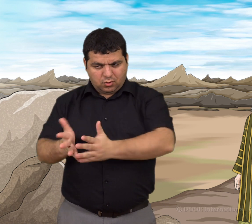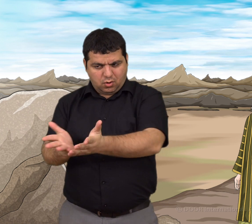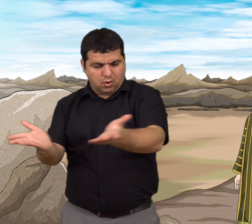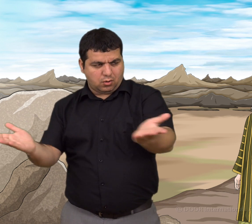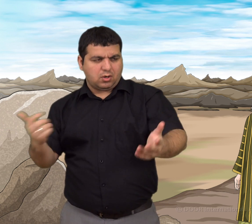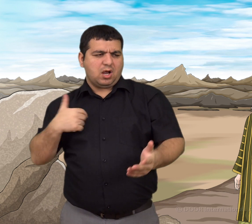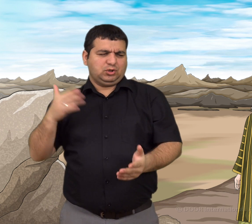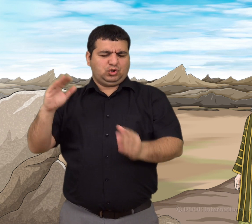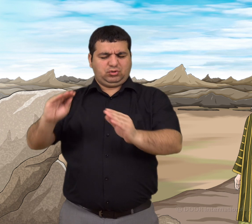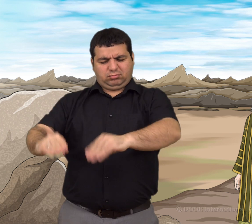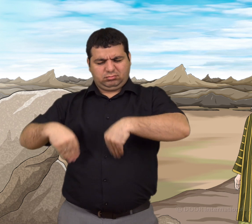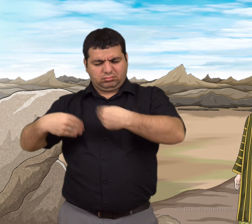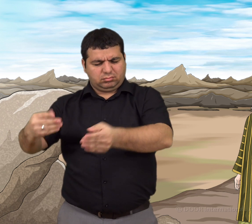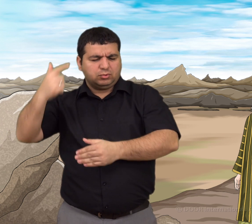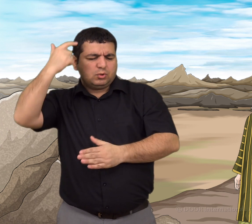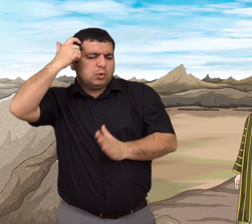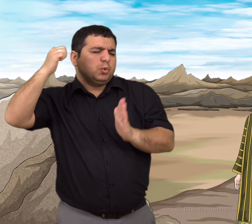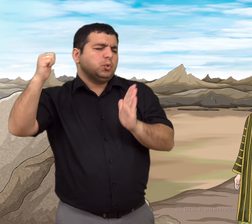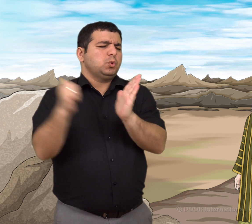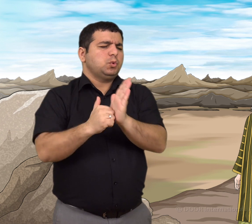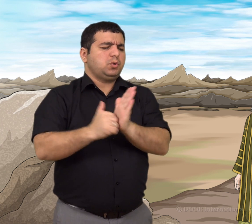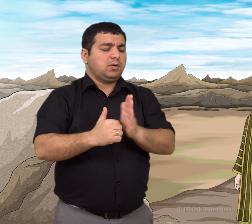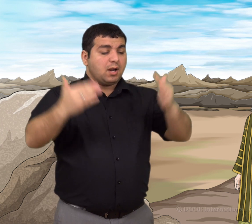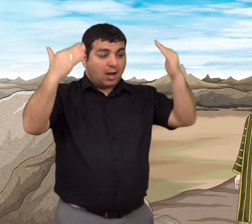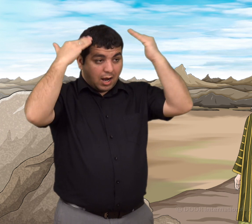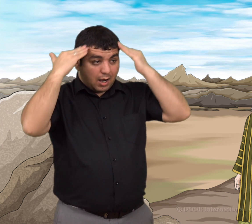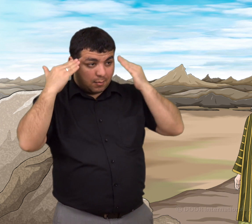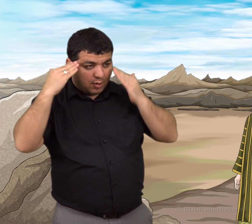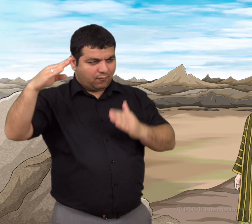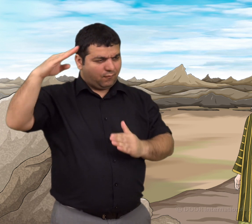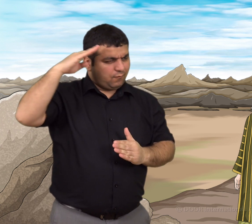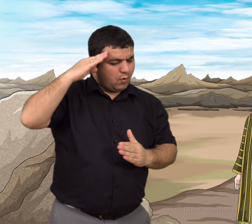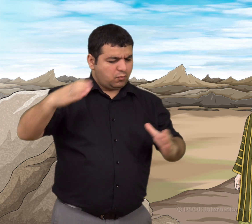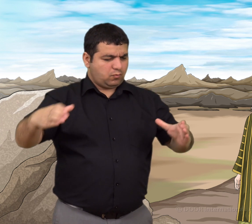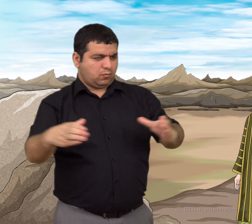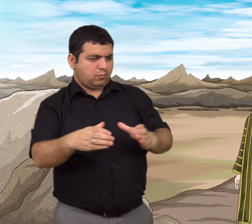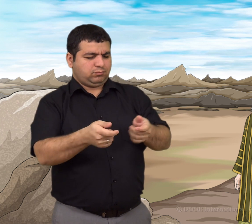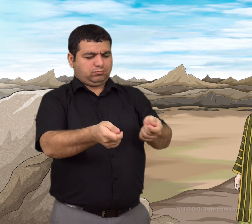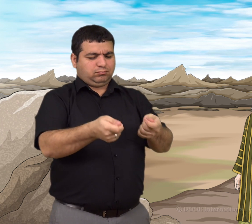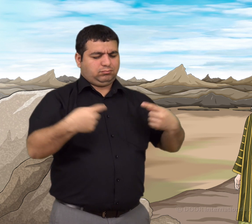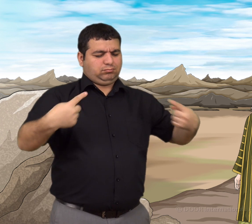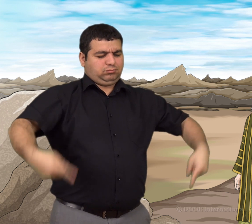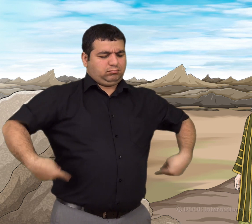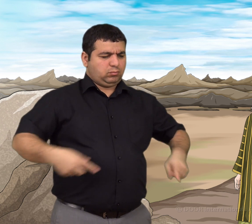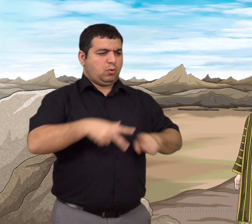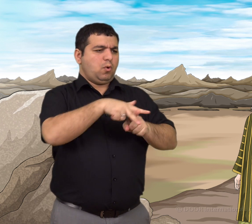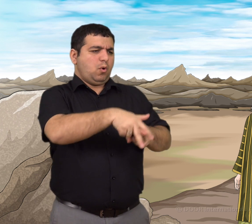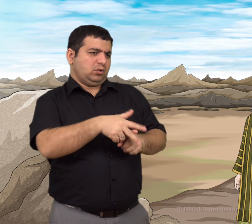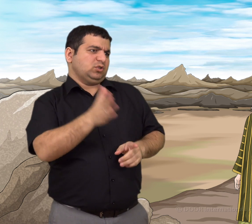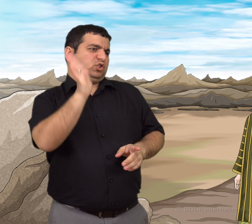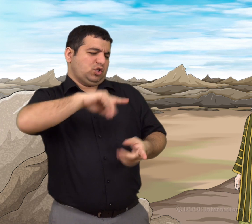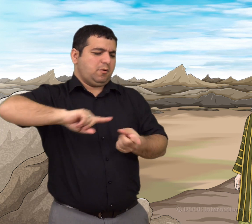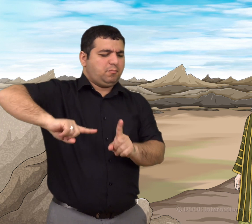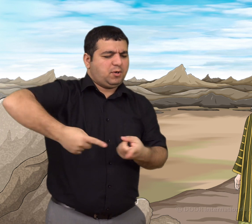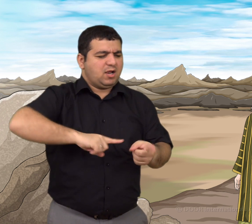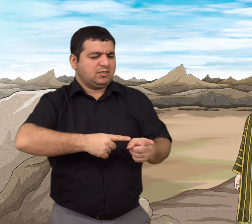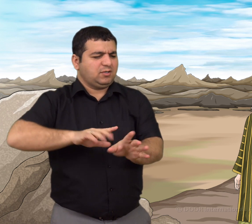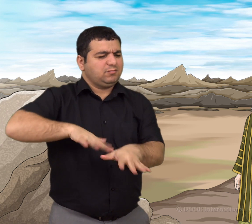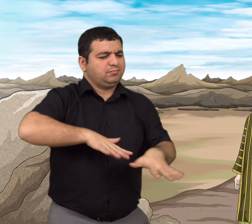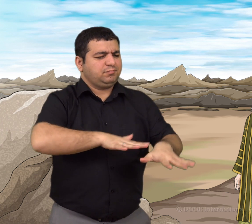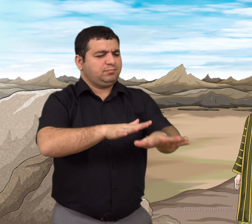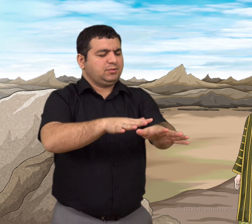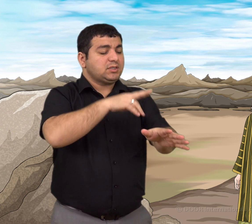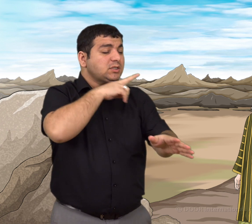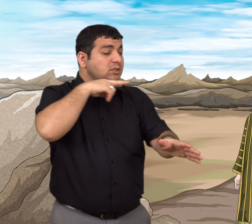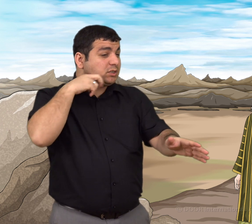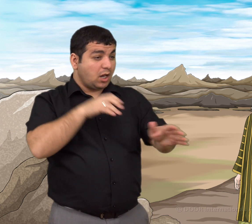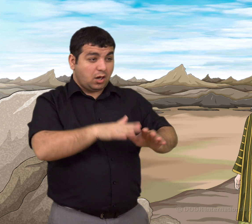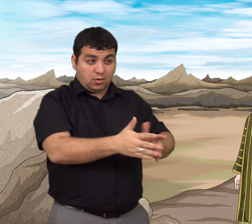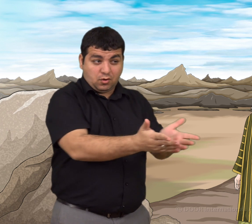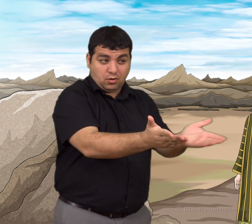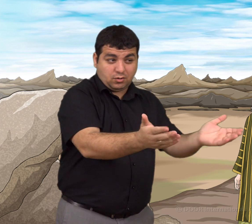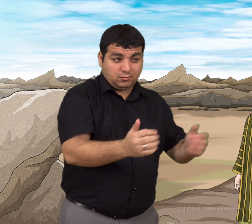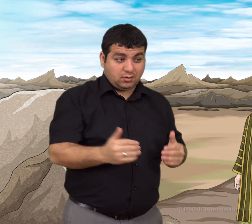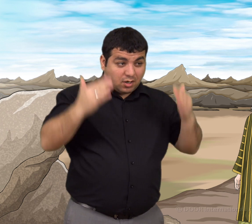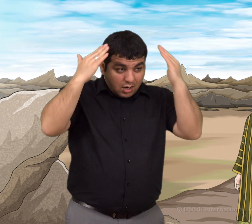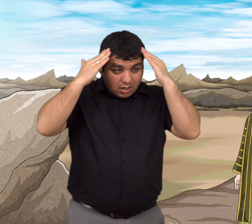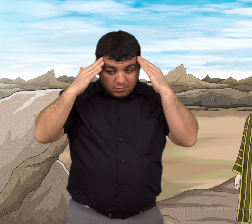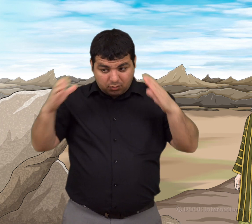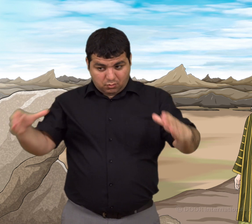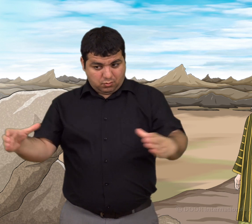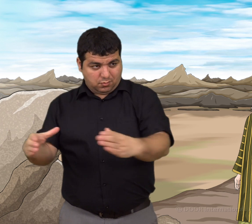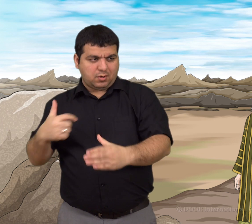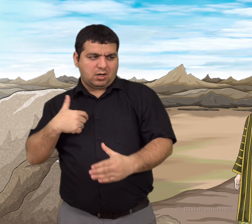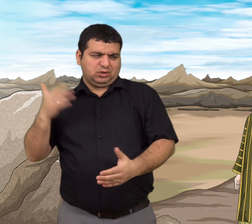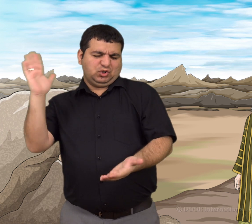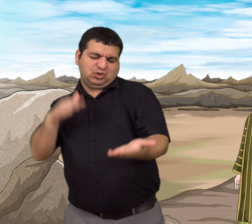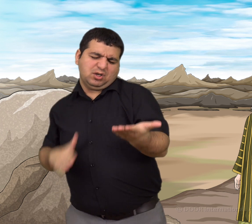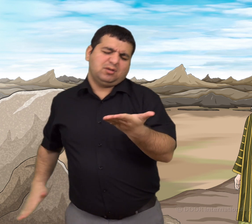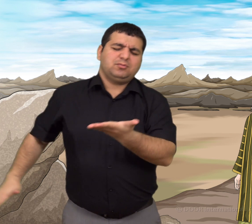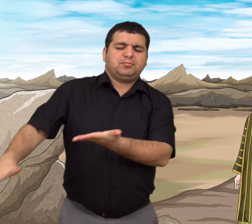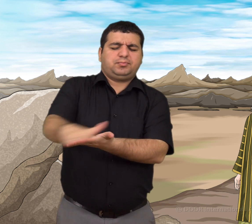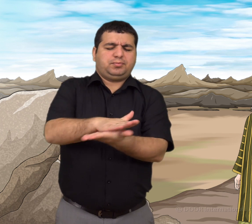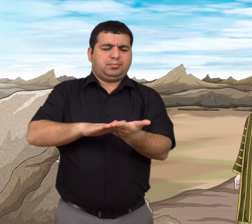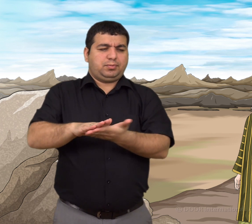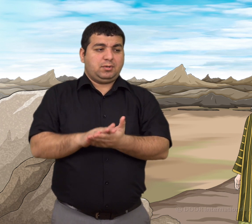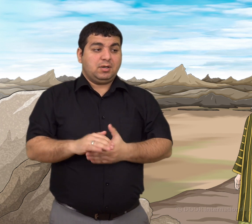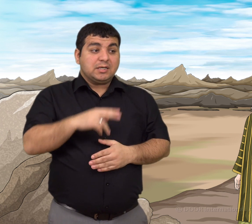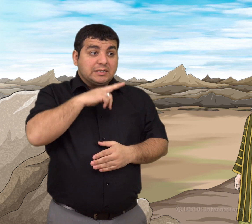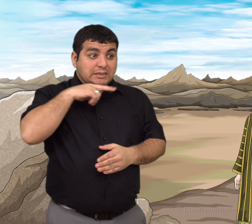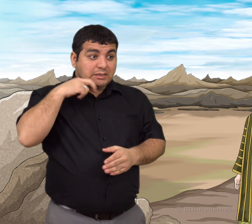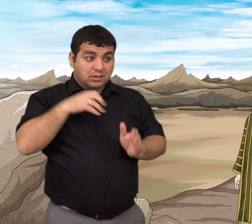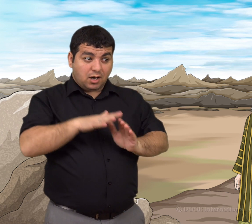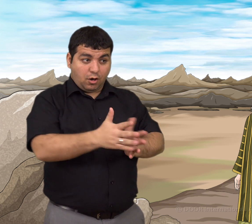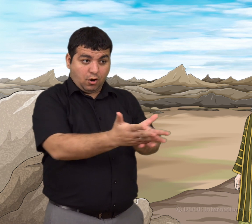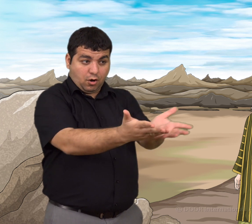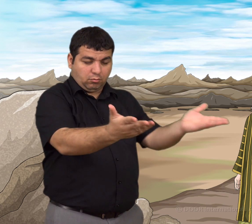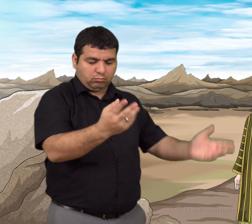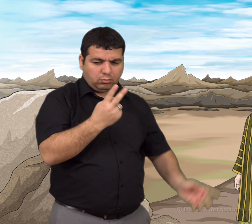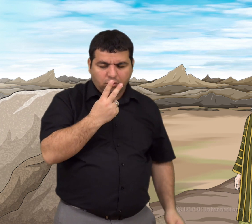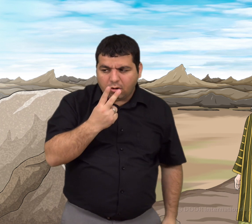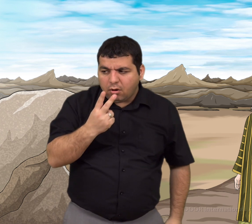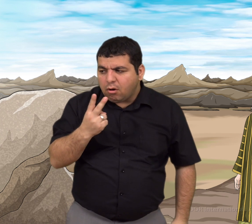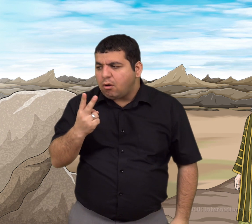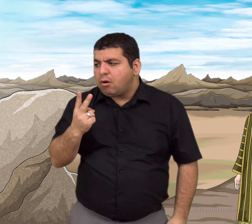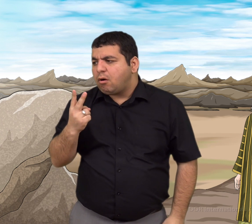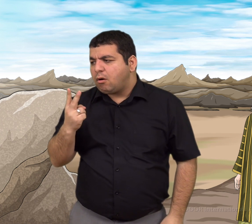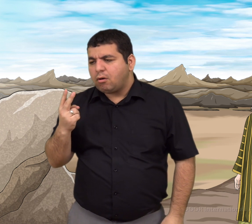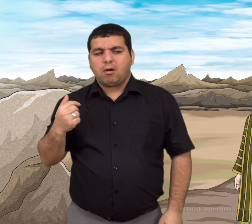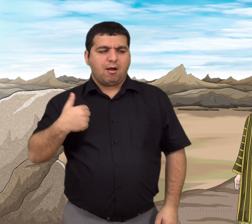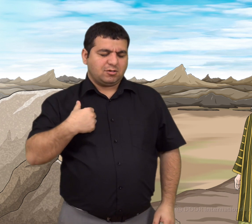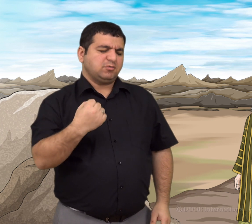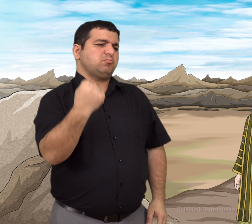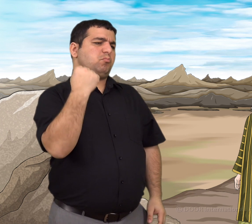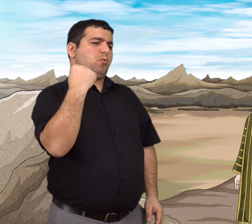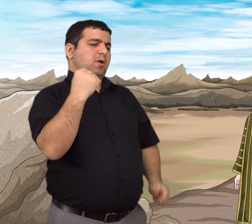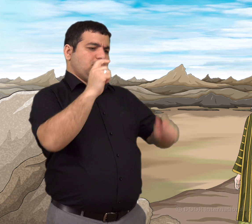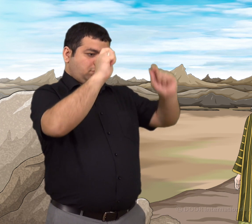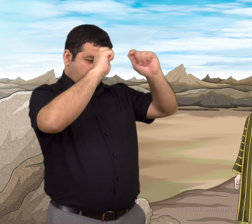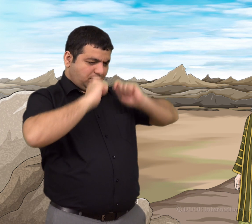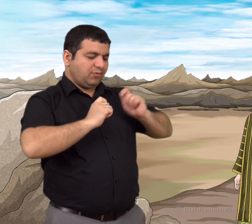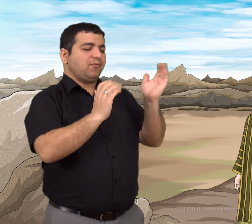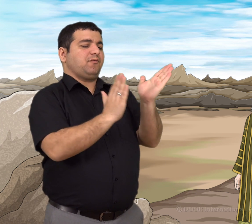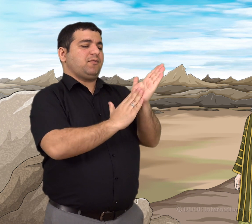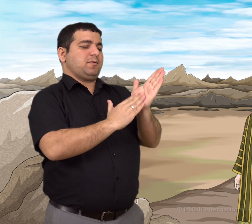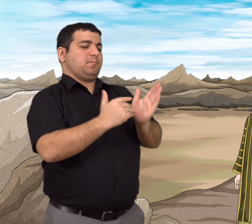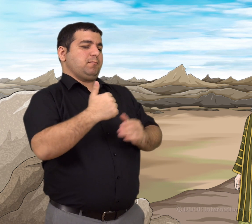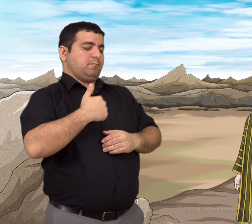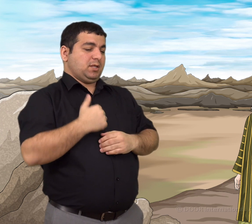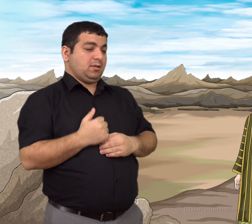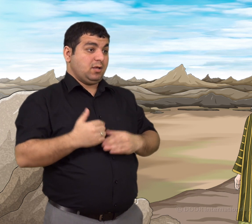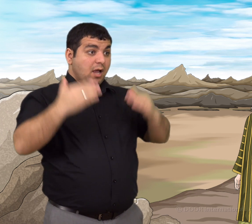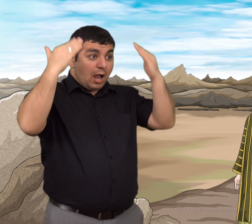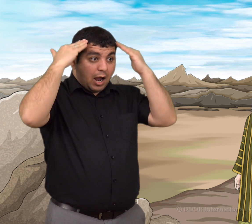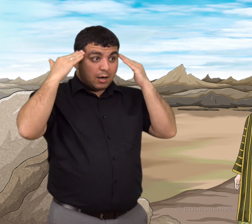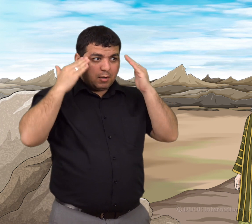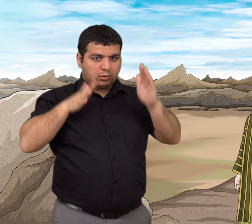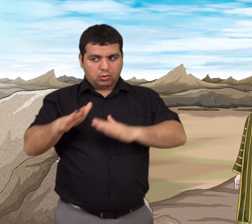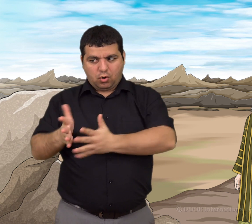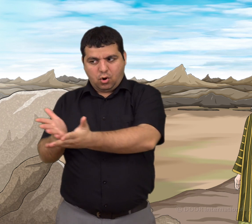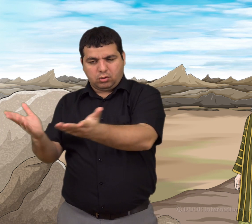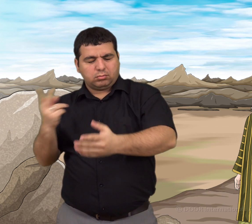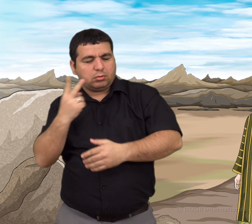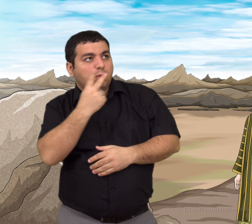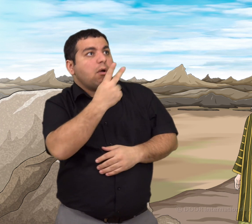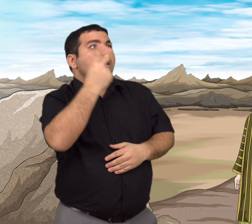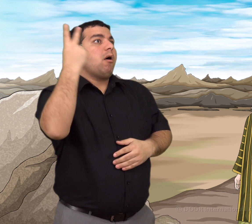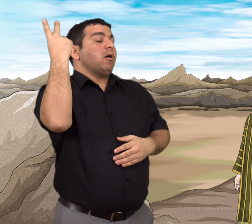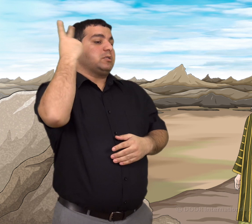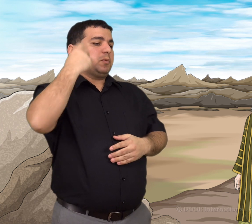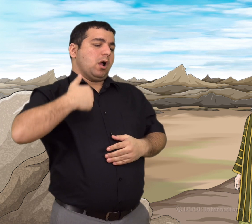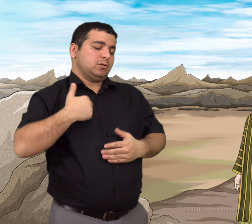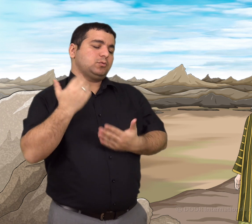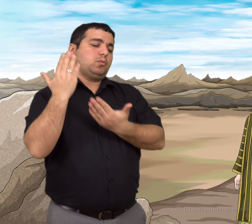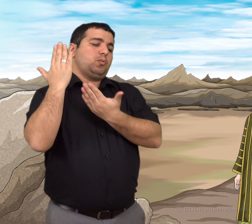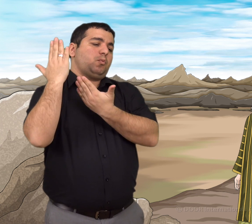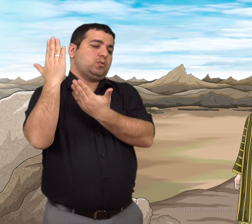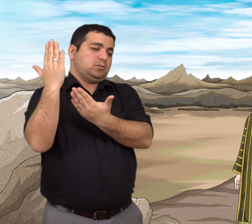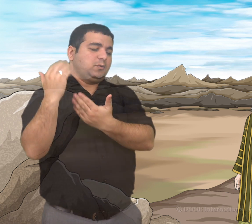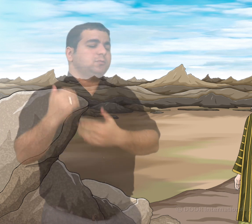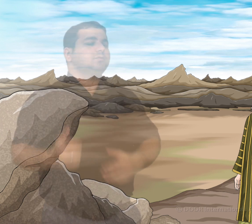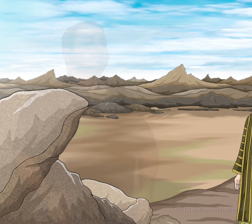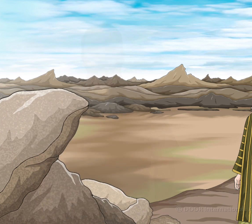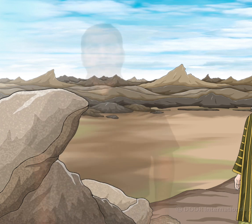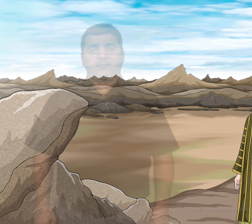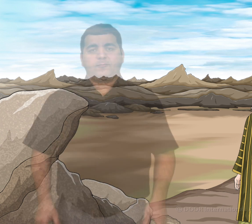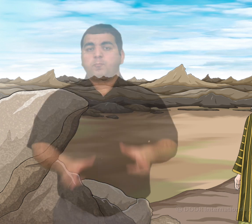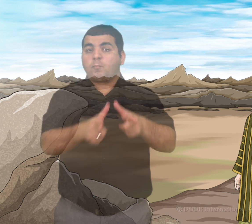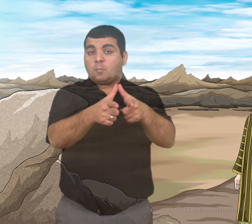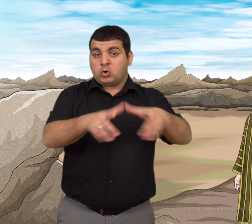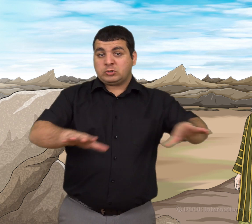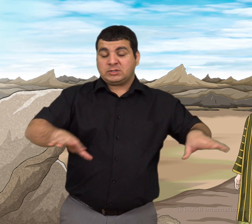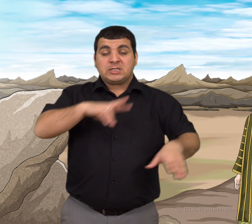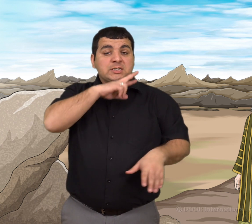And I will harden the hearts of the Egyptians so that they will go in after them. Then I will gain honor by means of Pharaoh and all his army and chariots and horsemen.